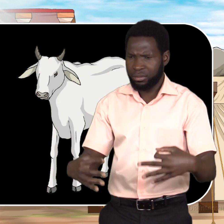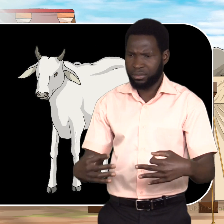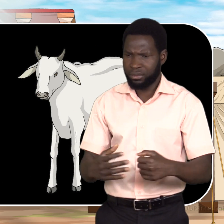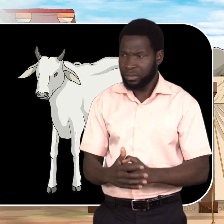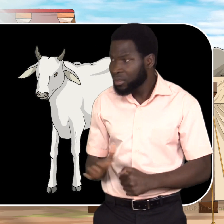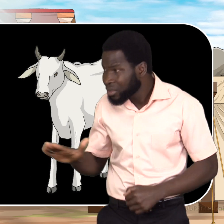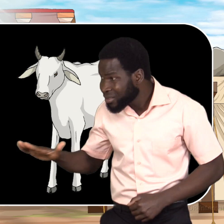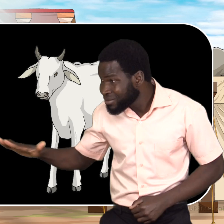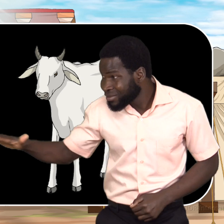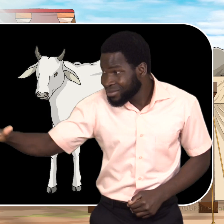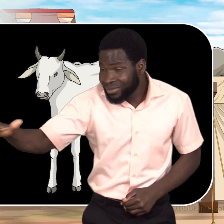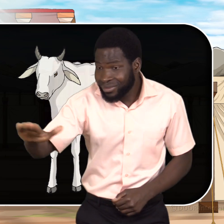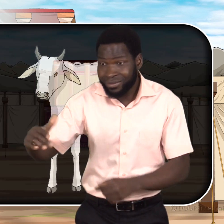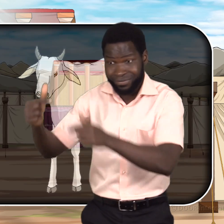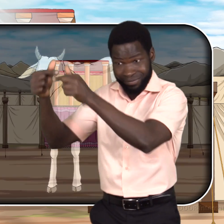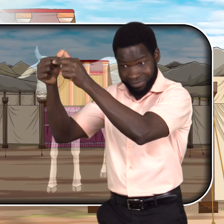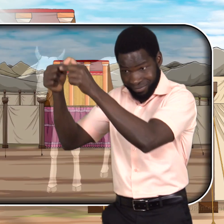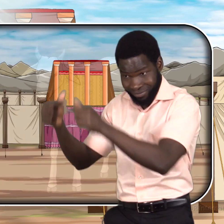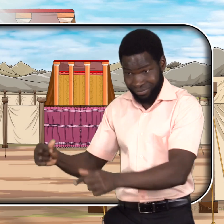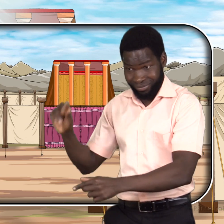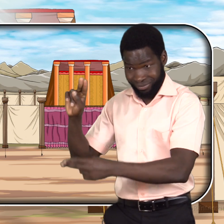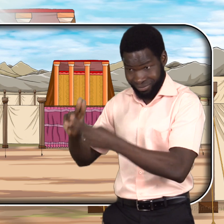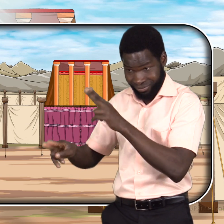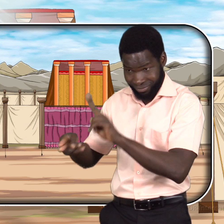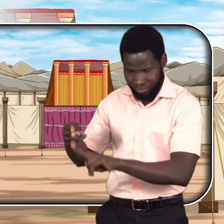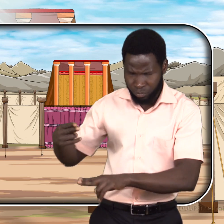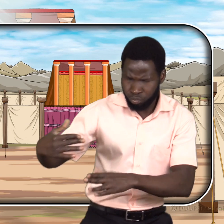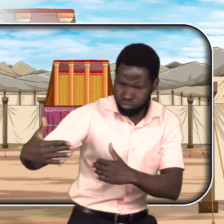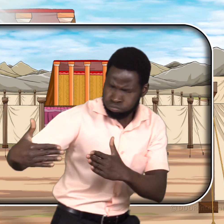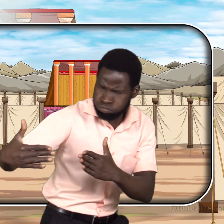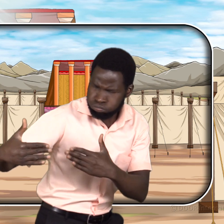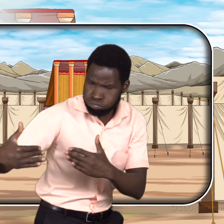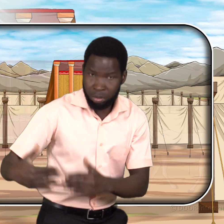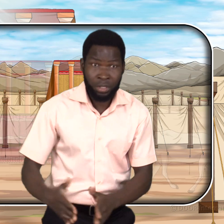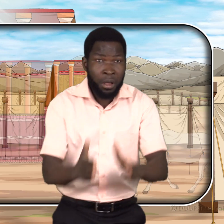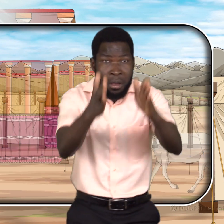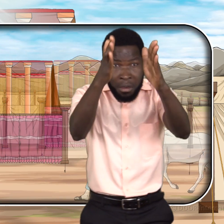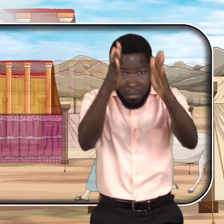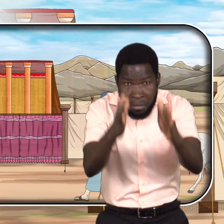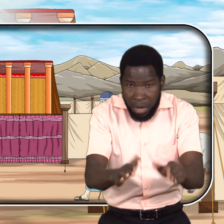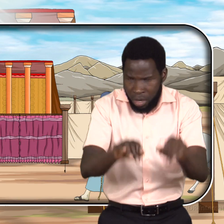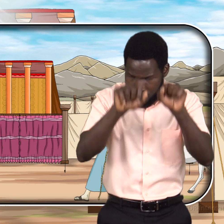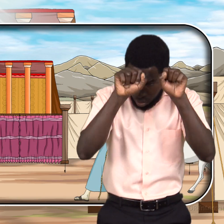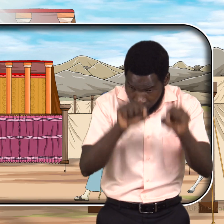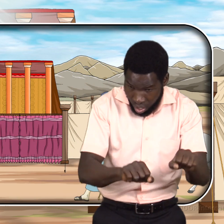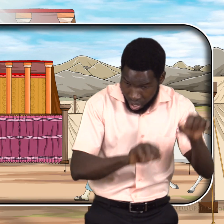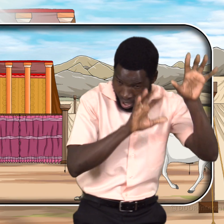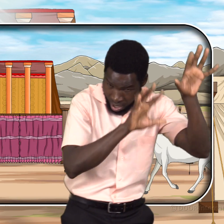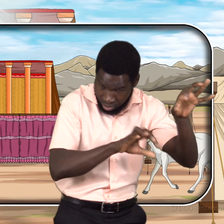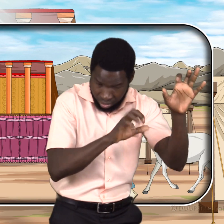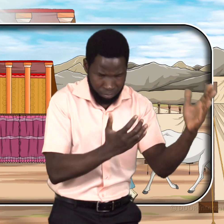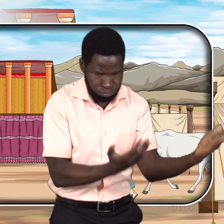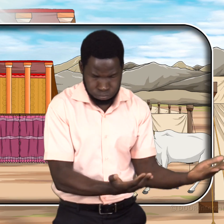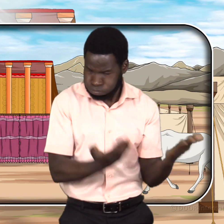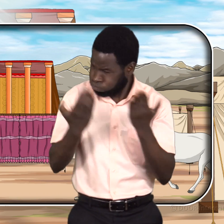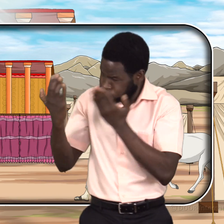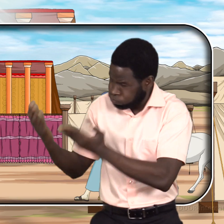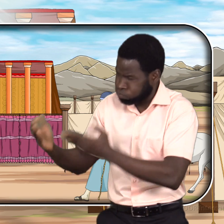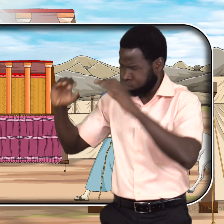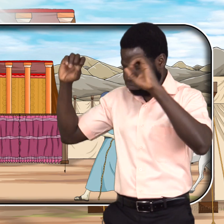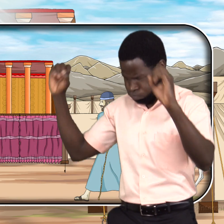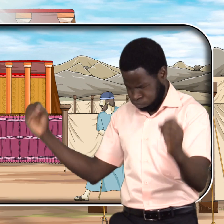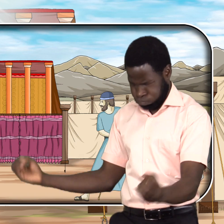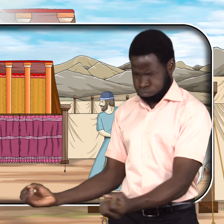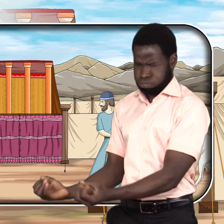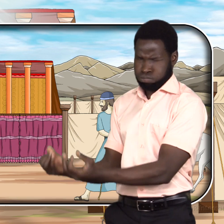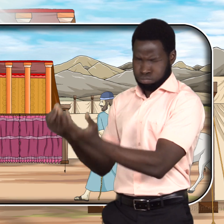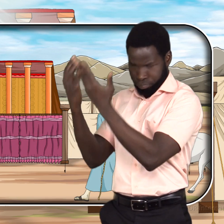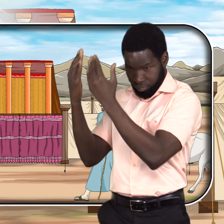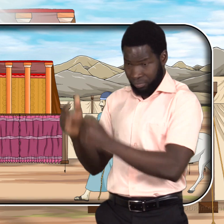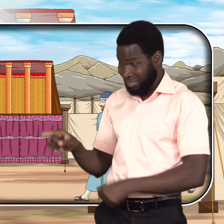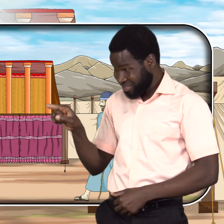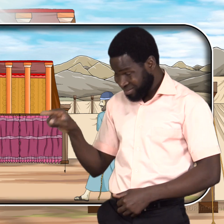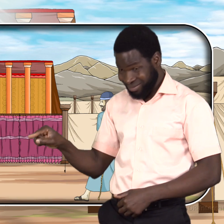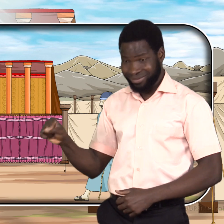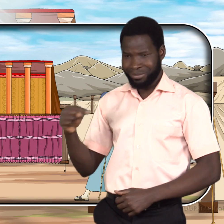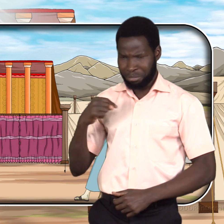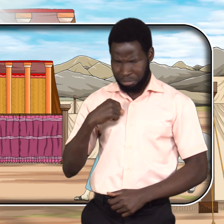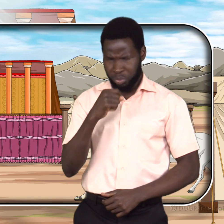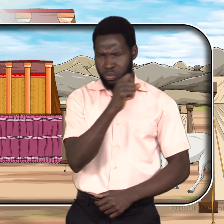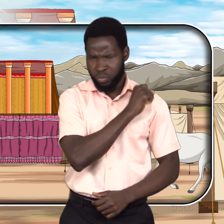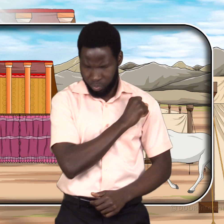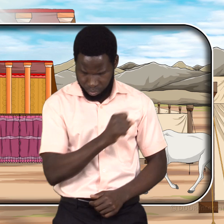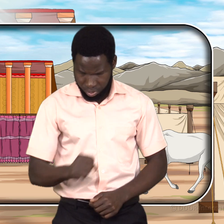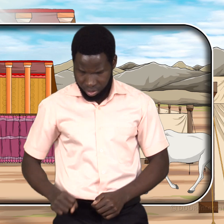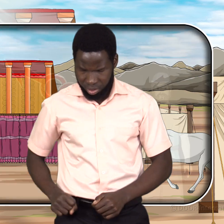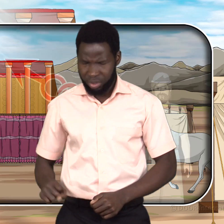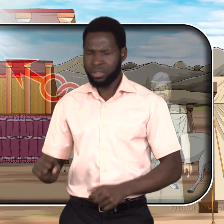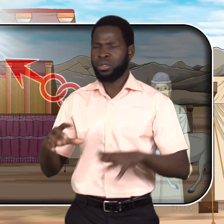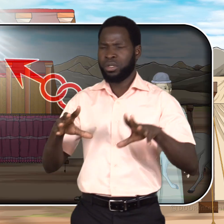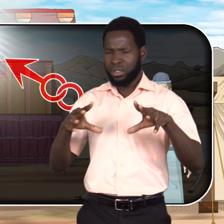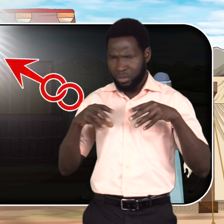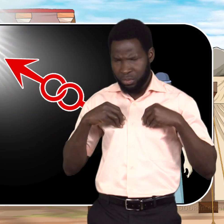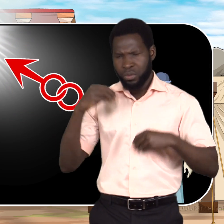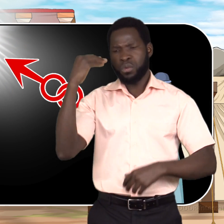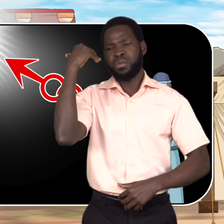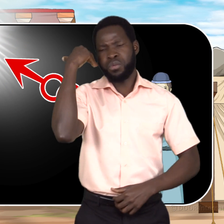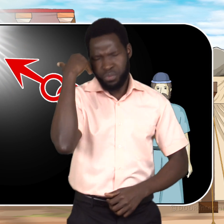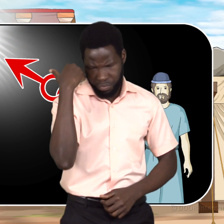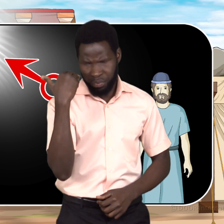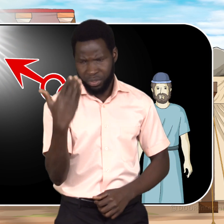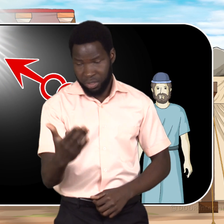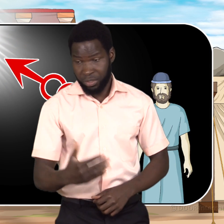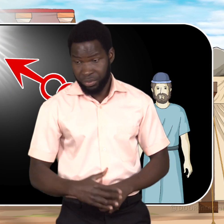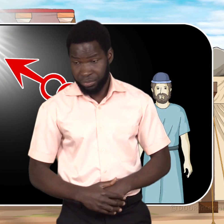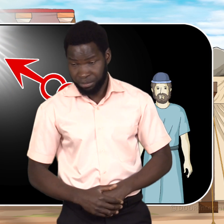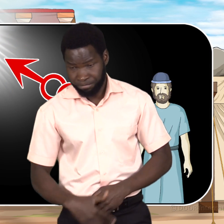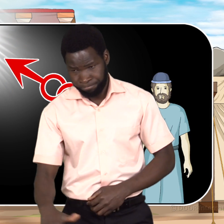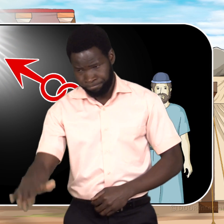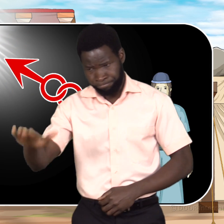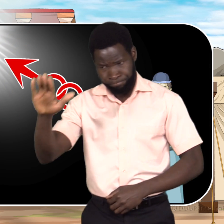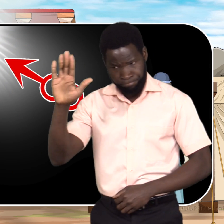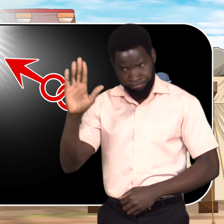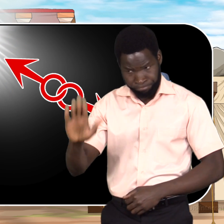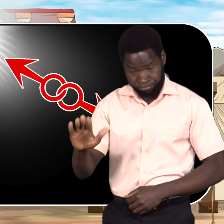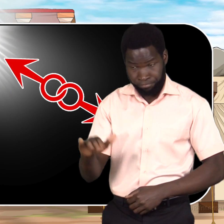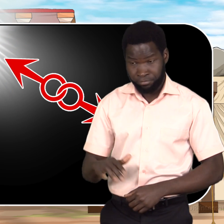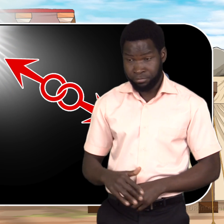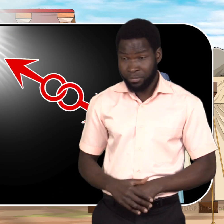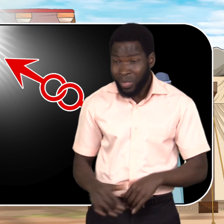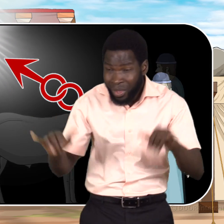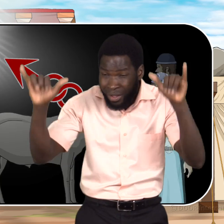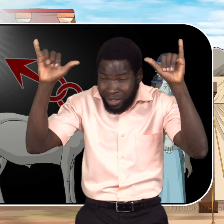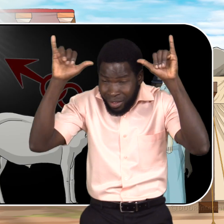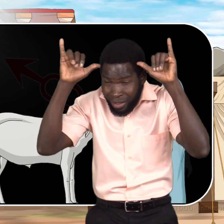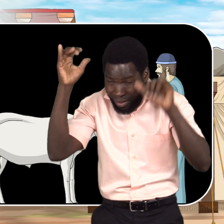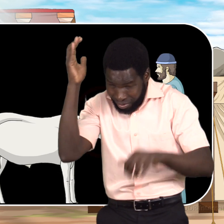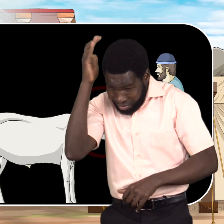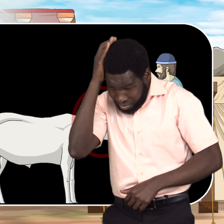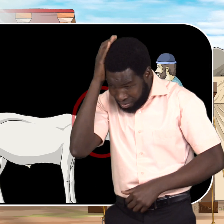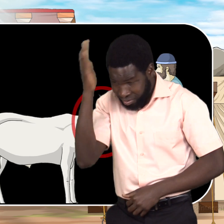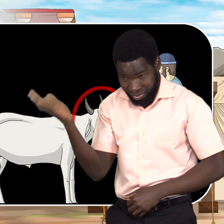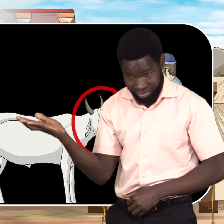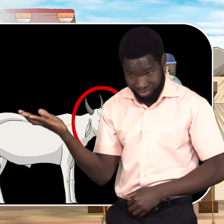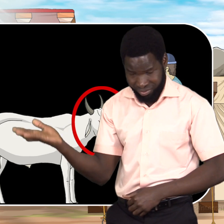He must bring it to the entrance to the Tent of Meeting for its acceptance before the LORD.